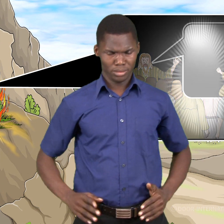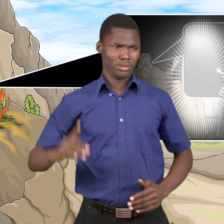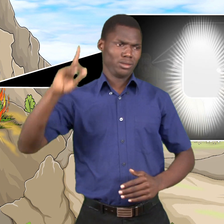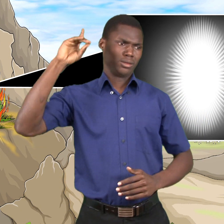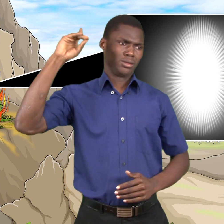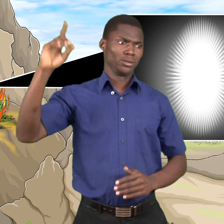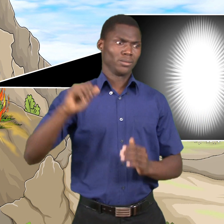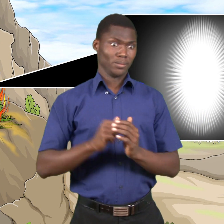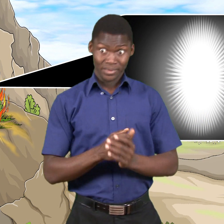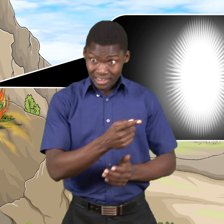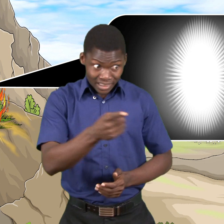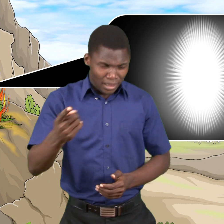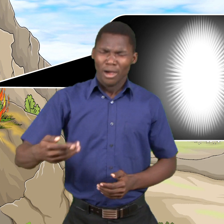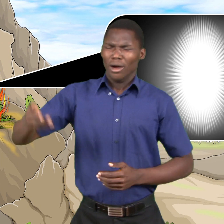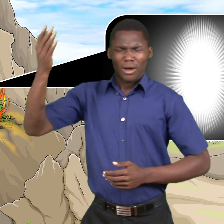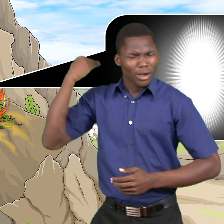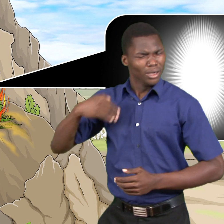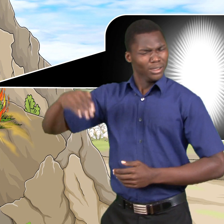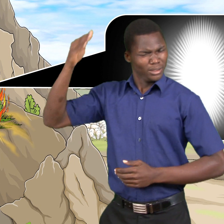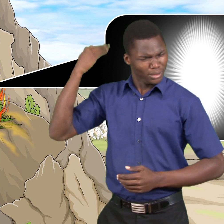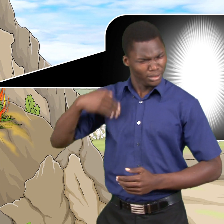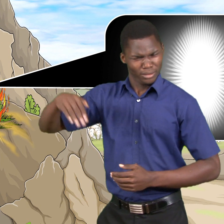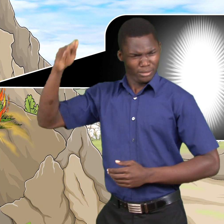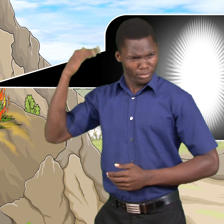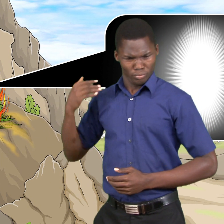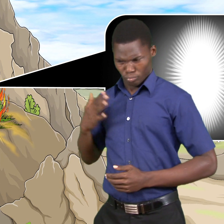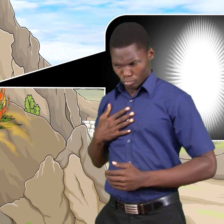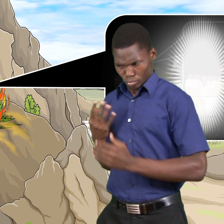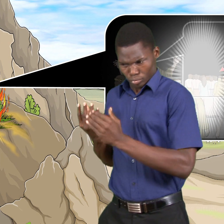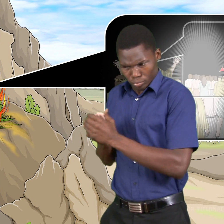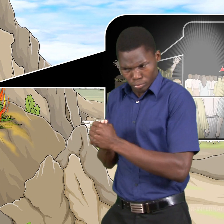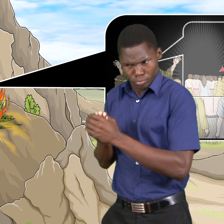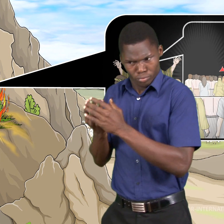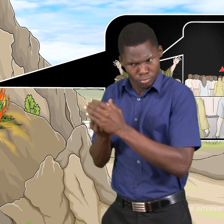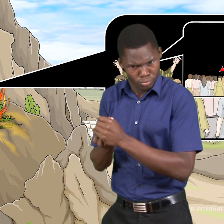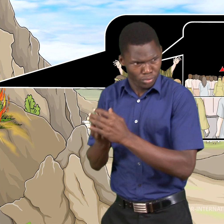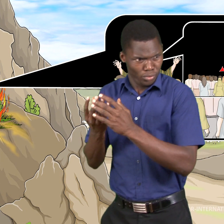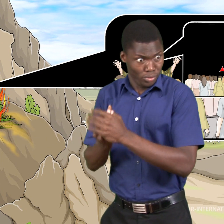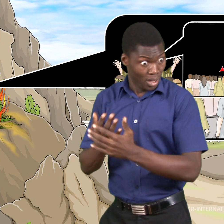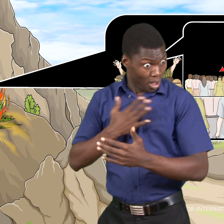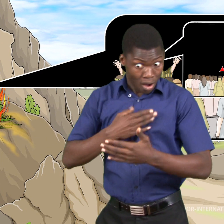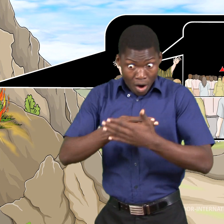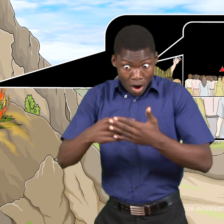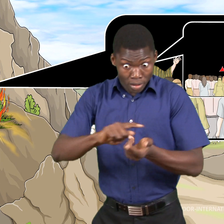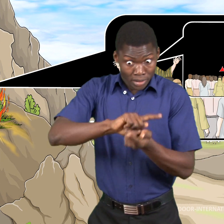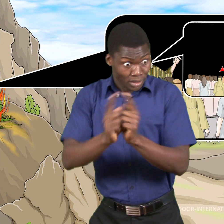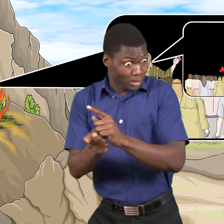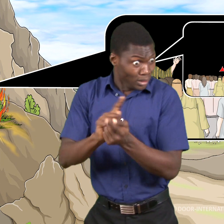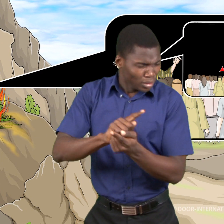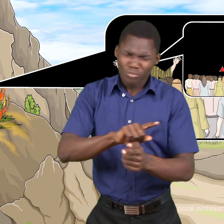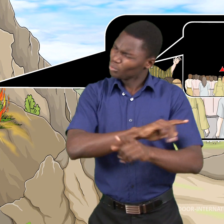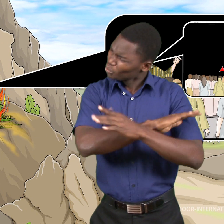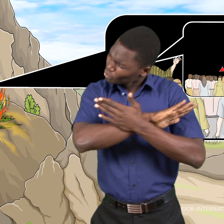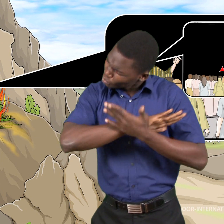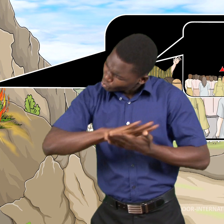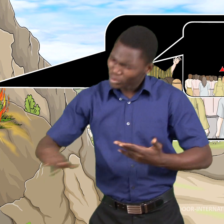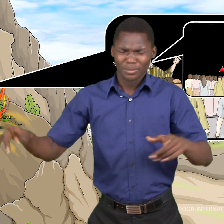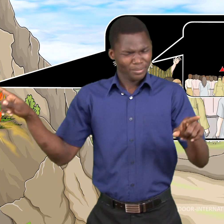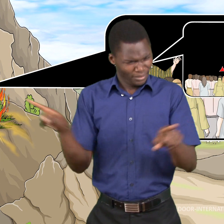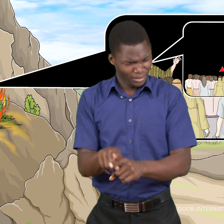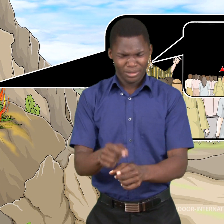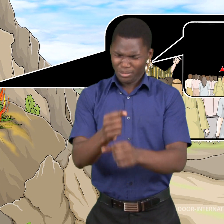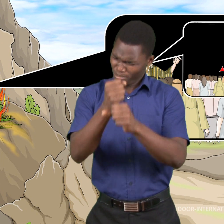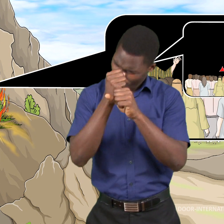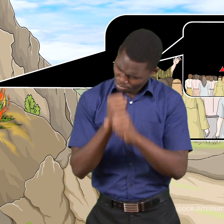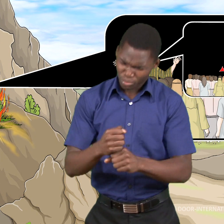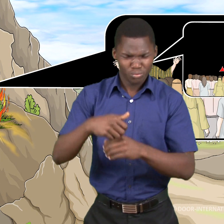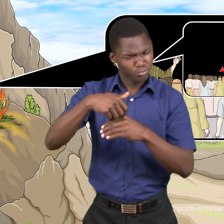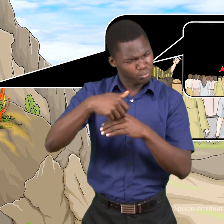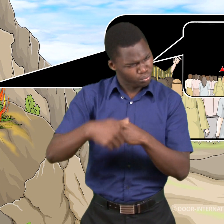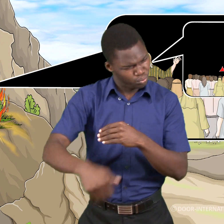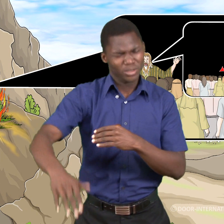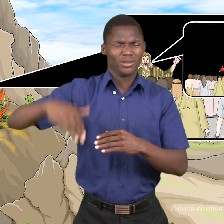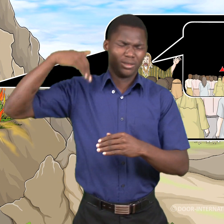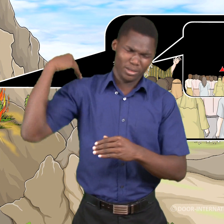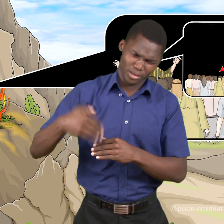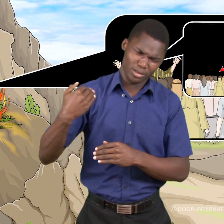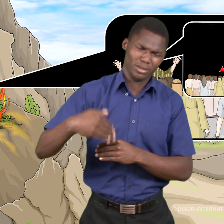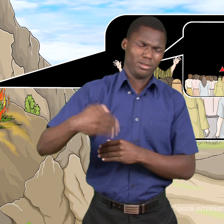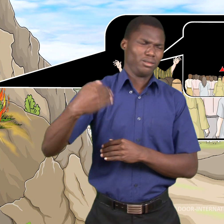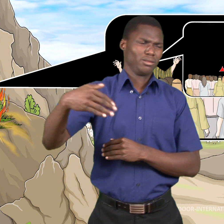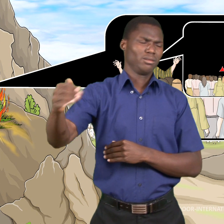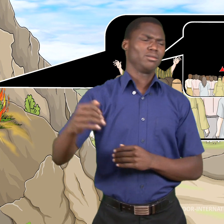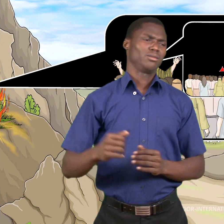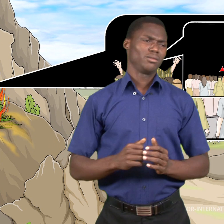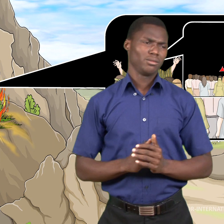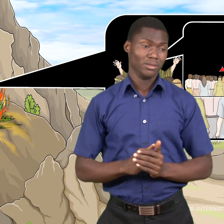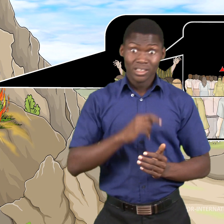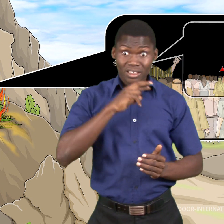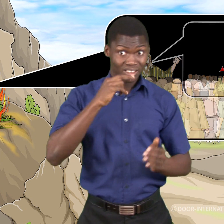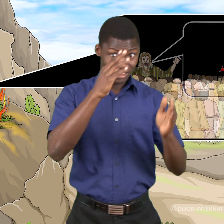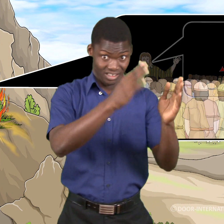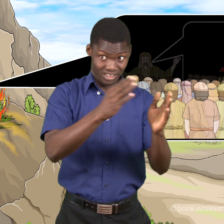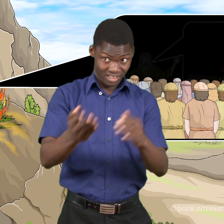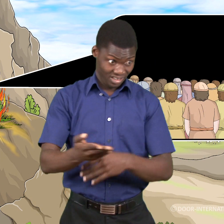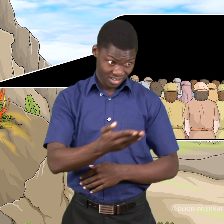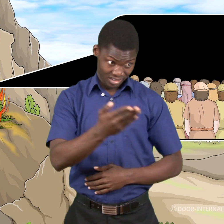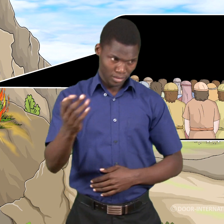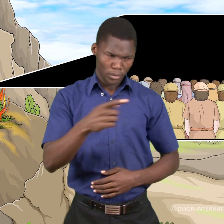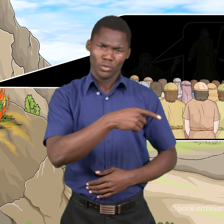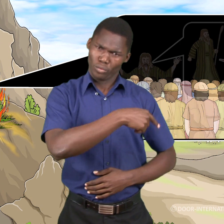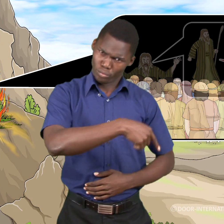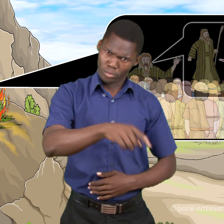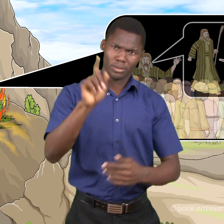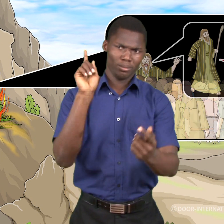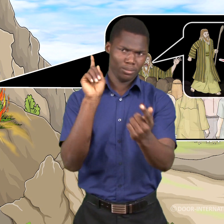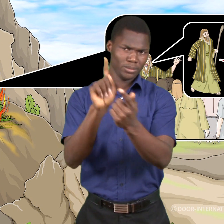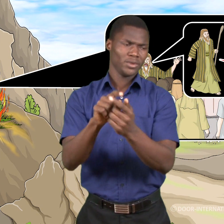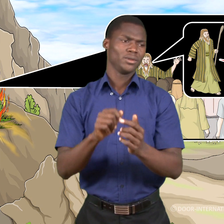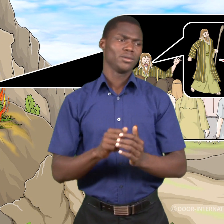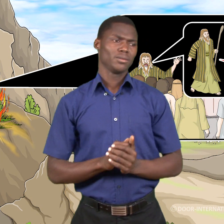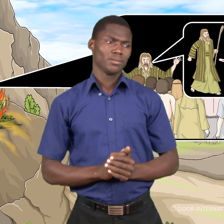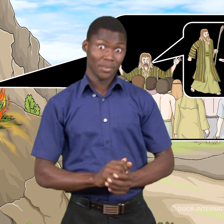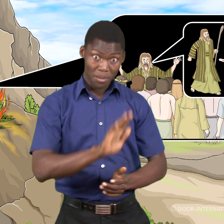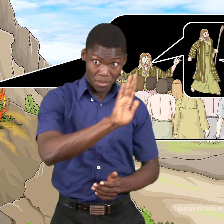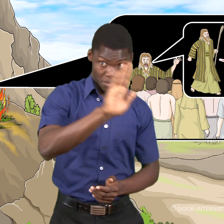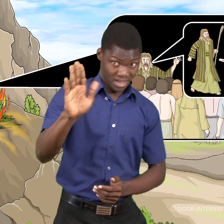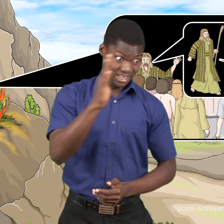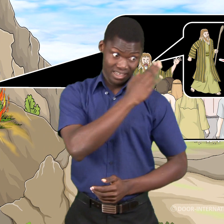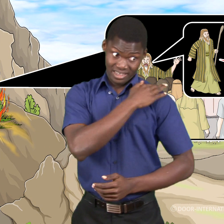This is My name forever, and this is how I am to be remembered in every generation.